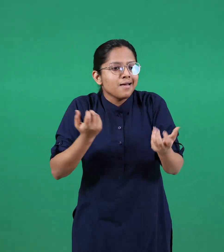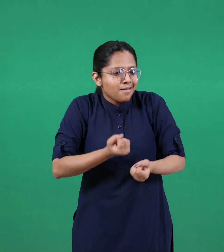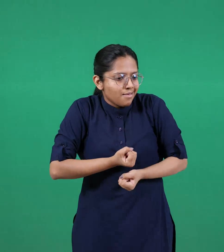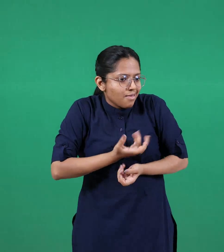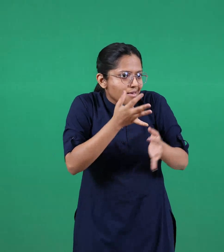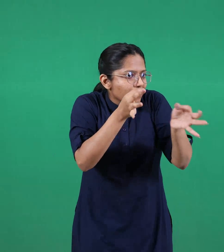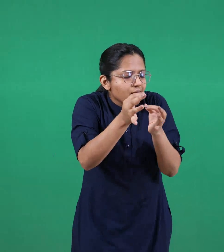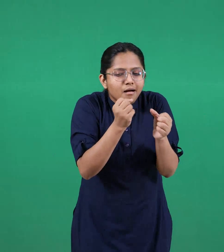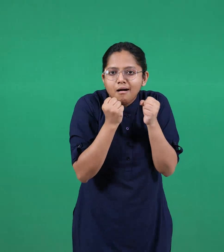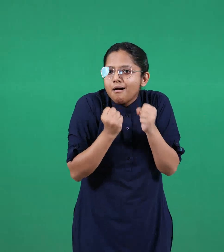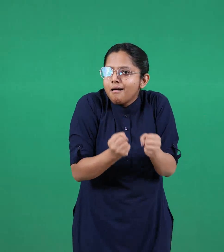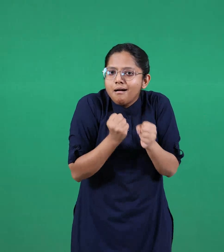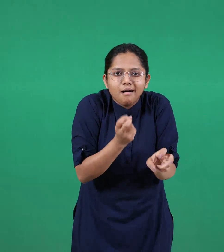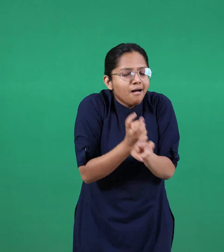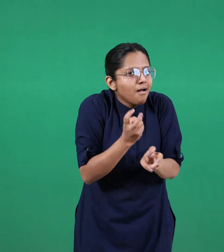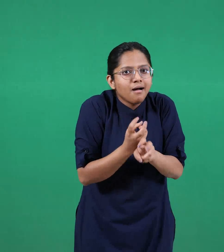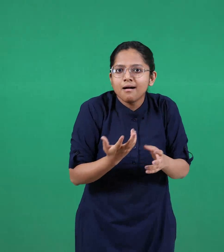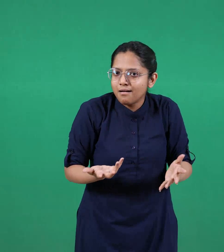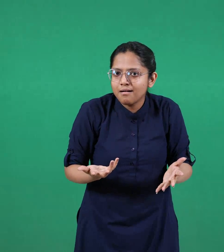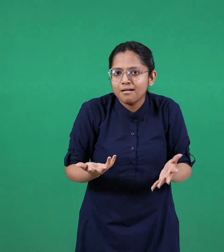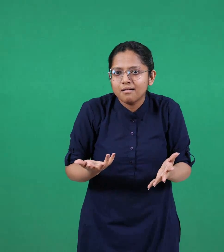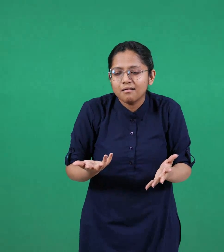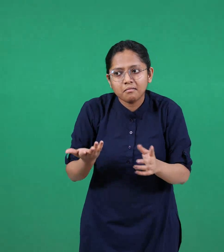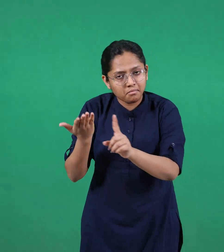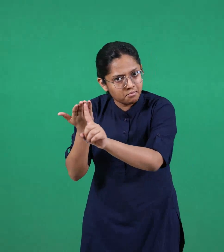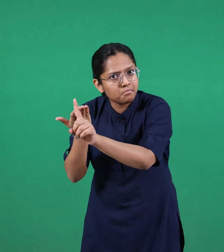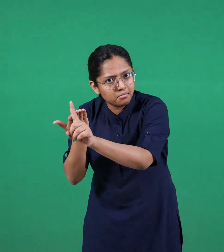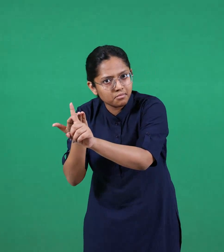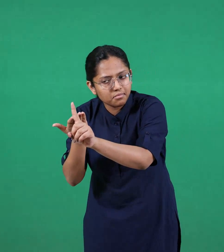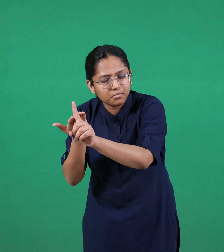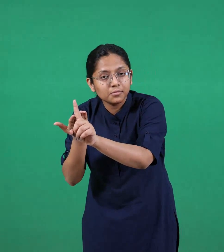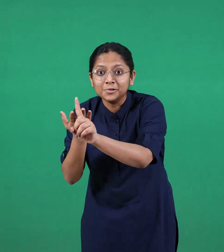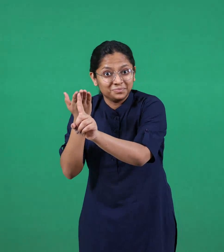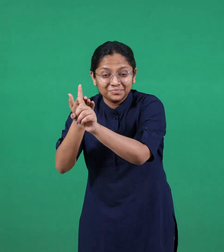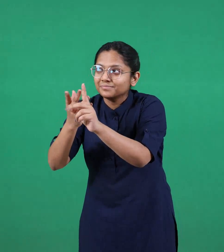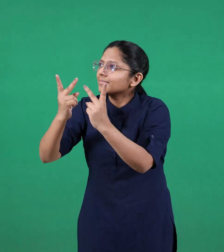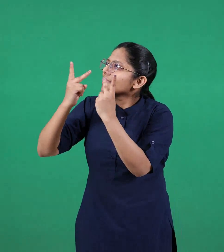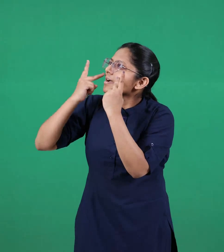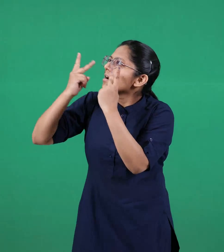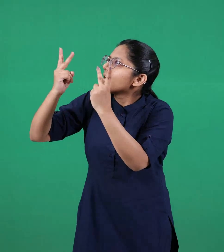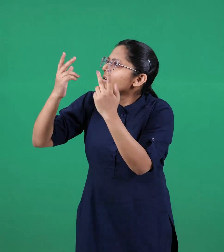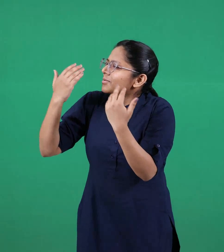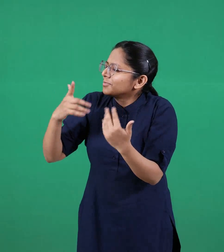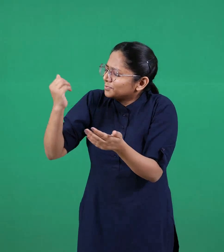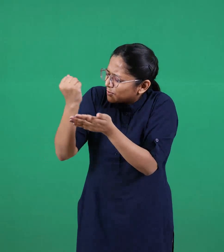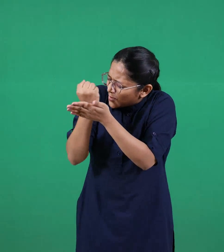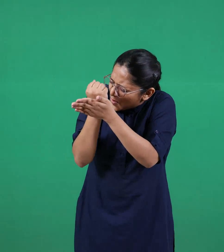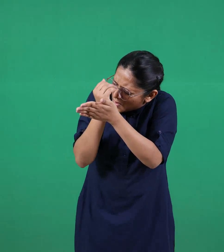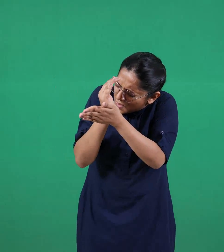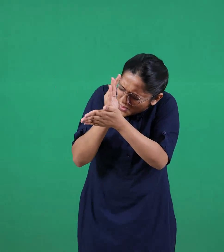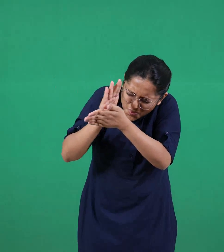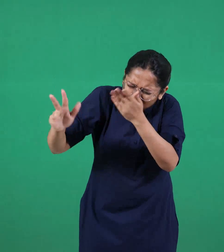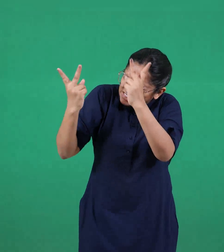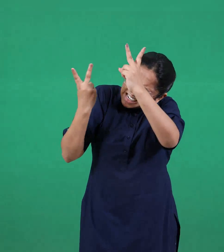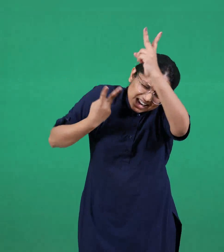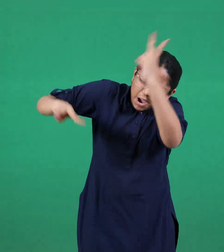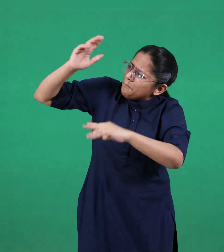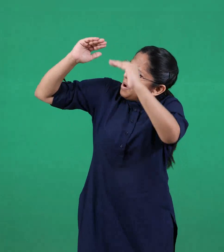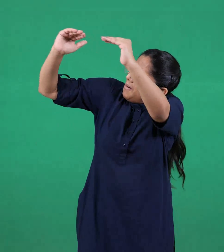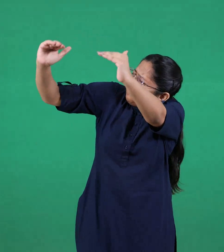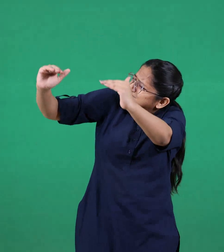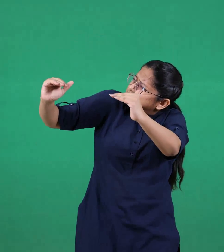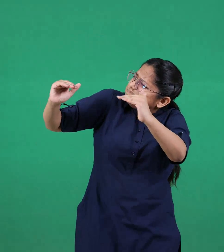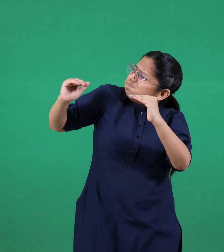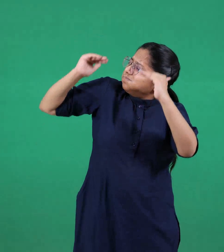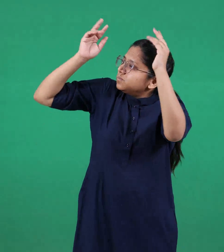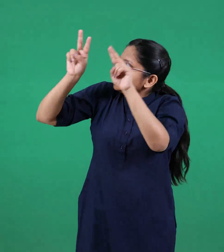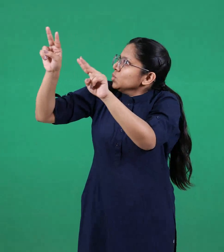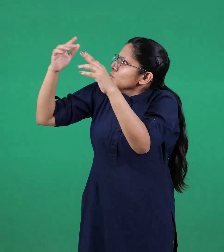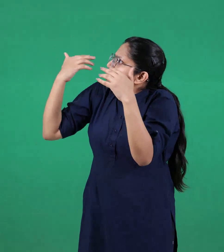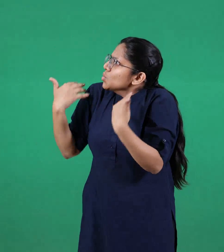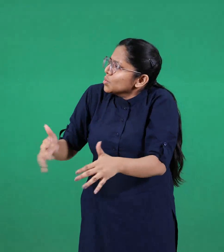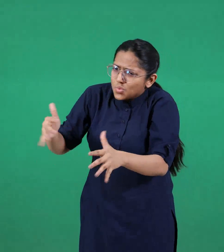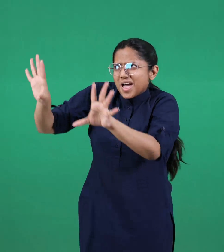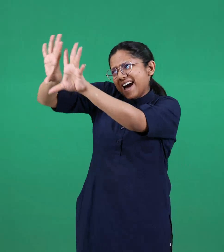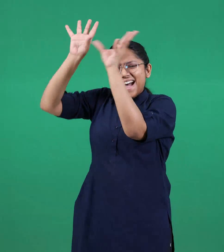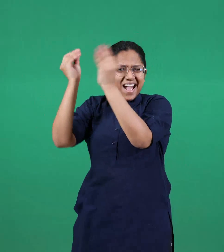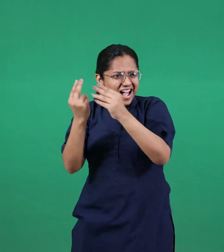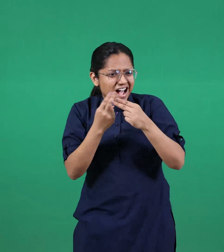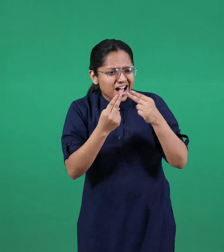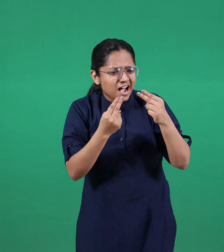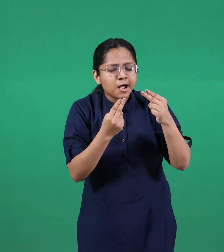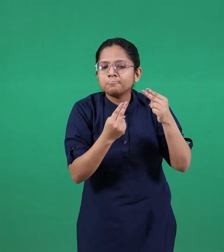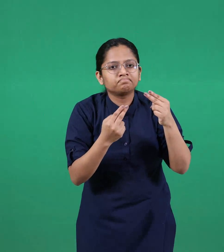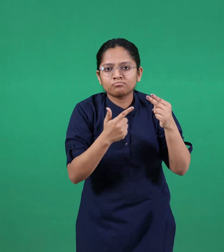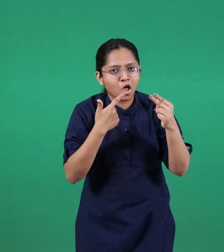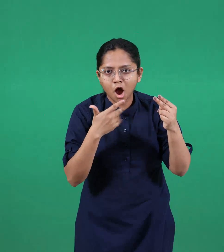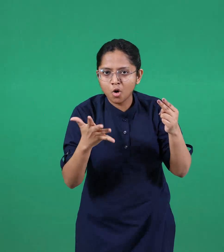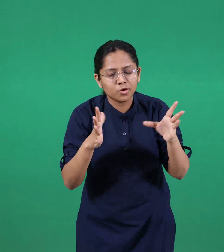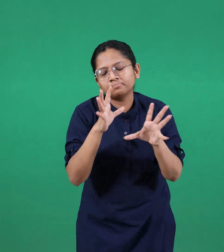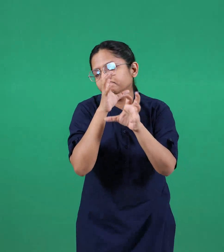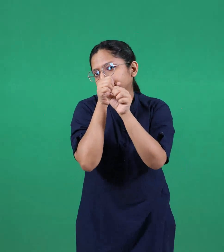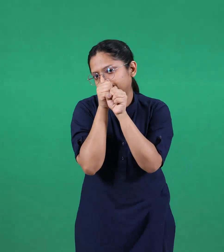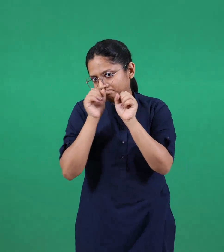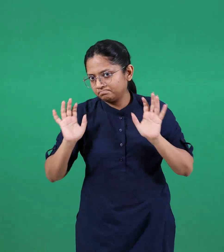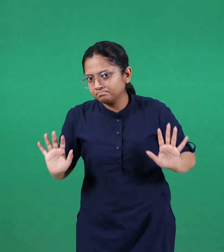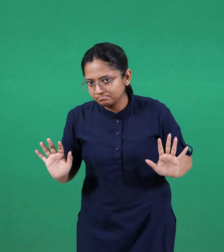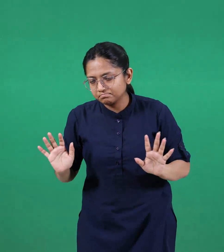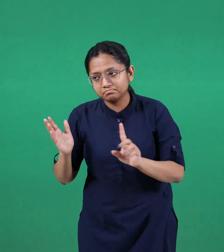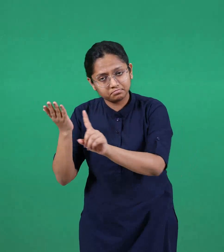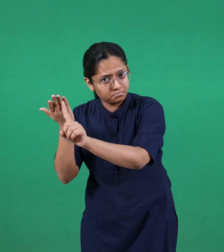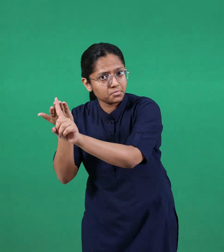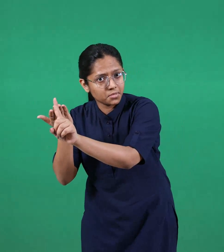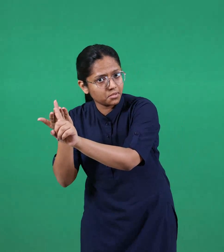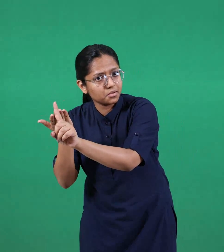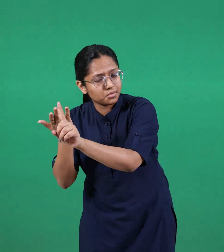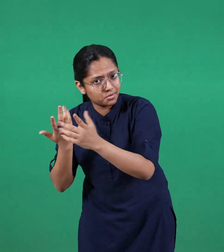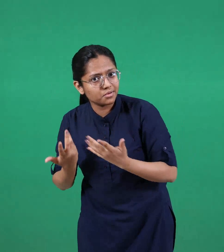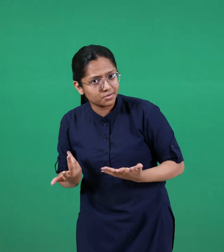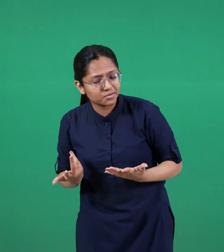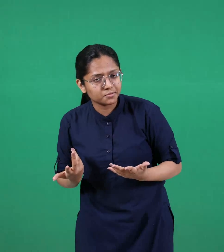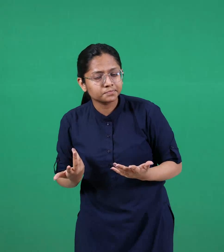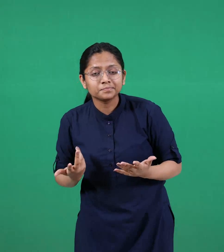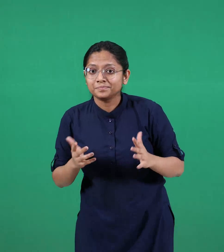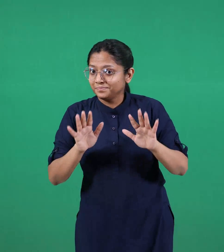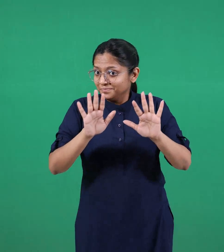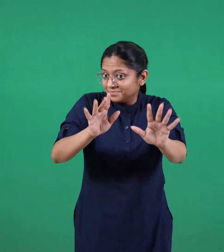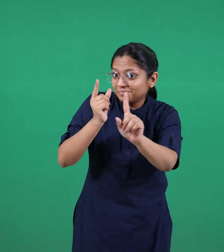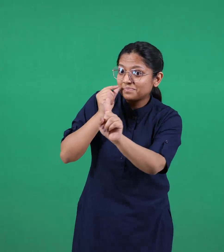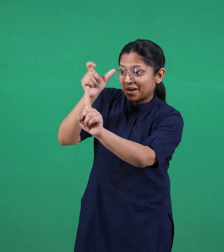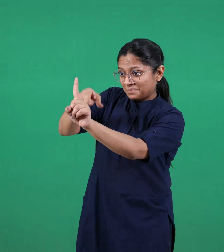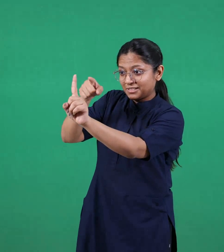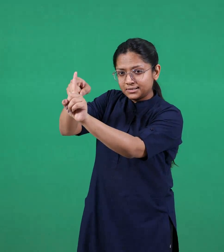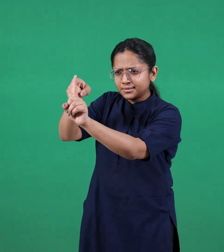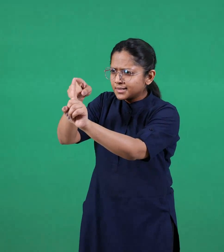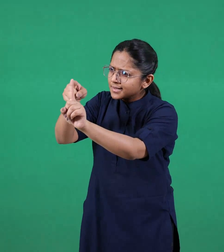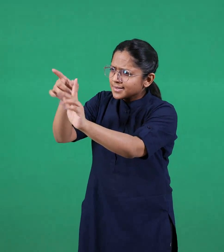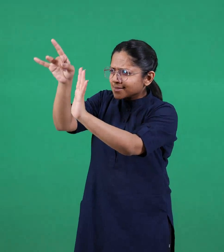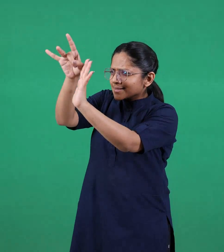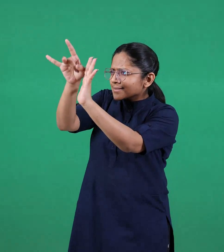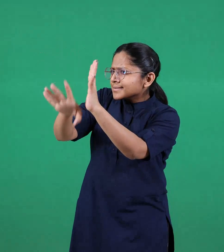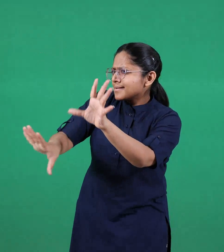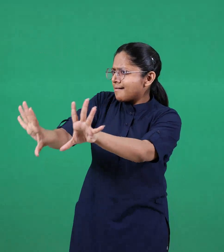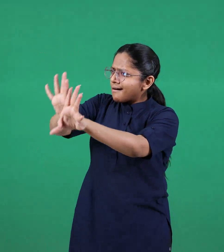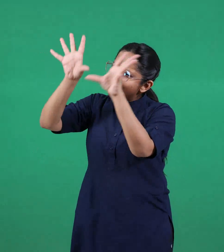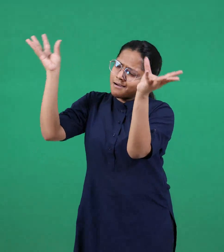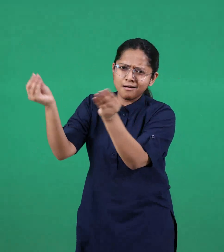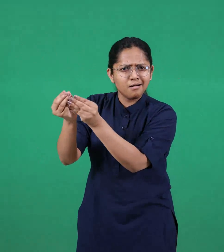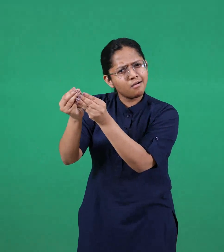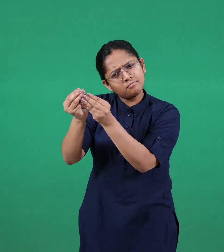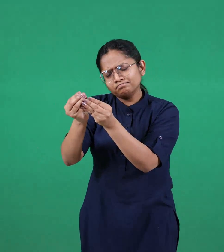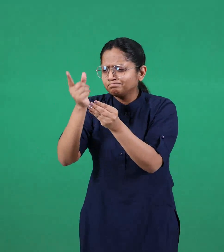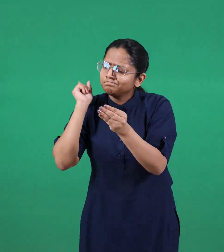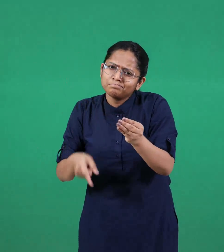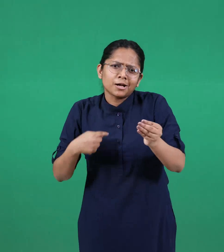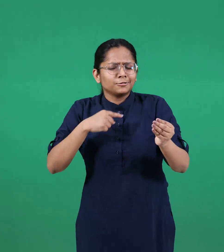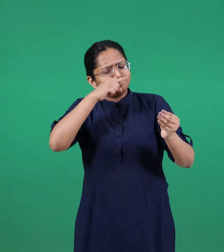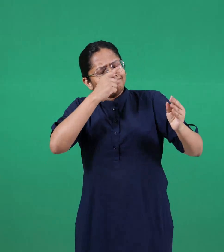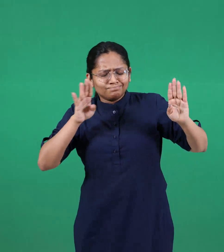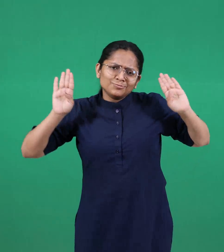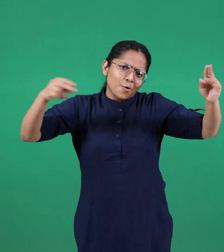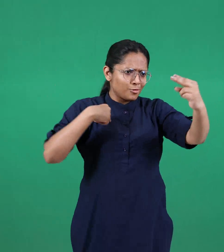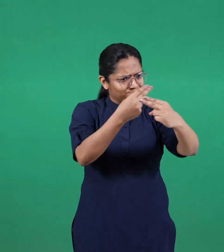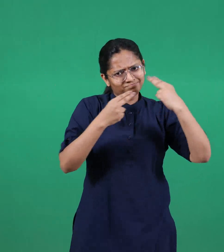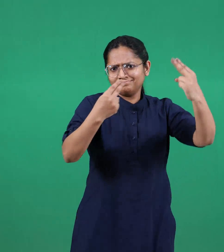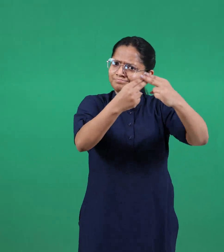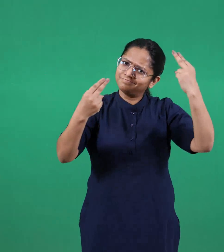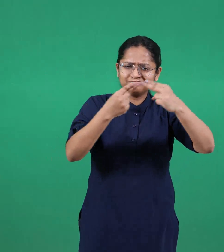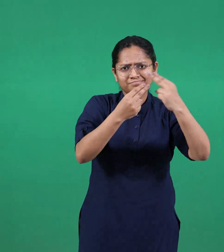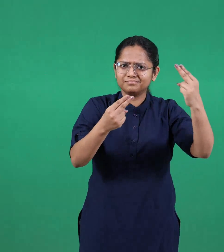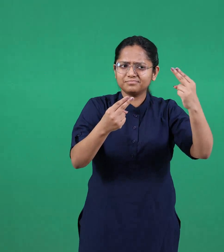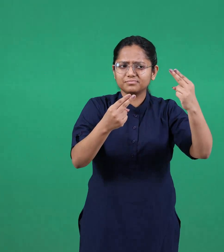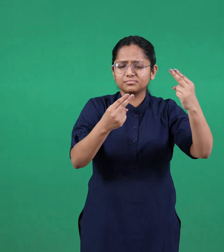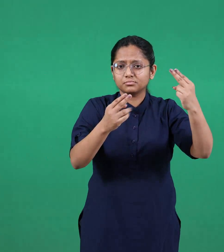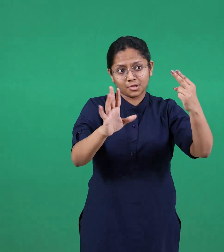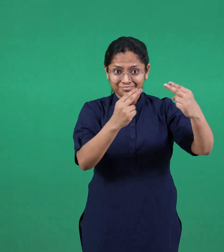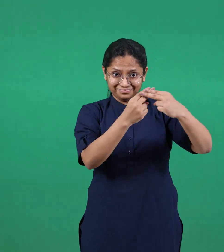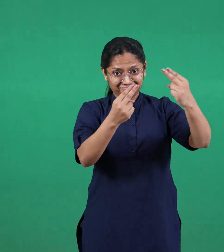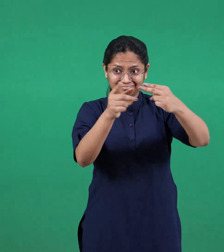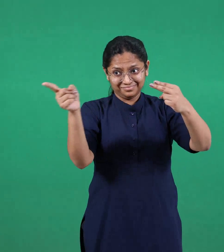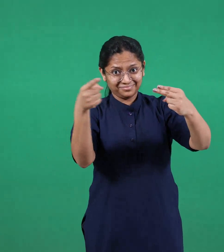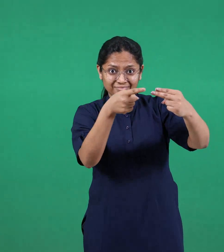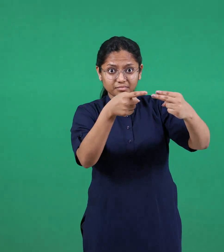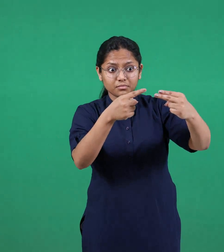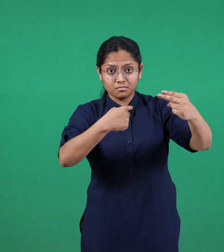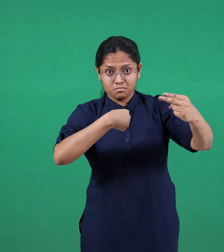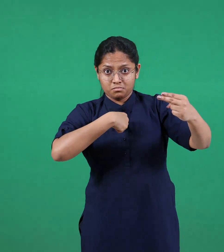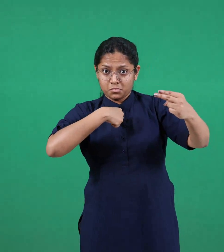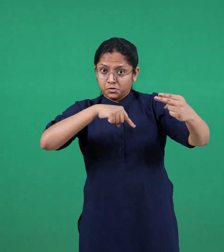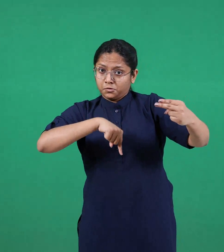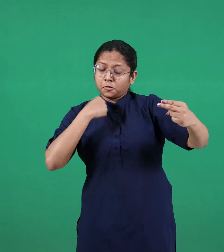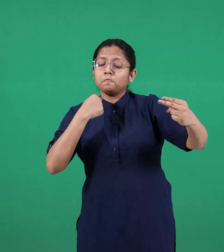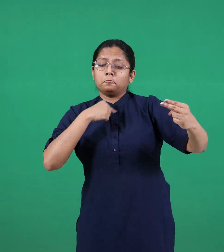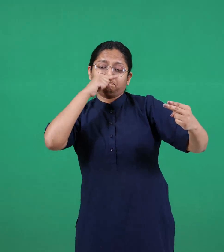The things he heard were too sacred for words, things that man is not permitted to tell.